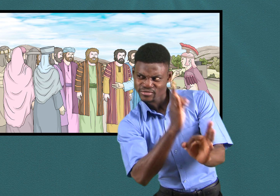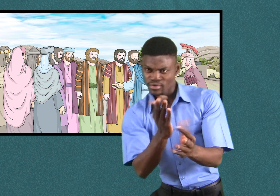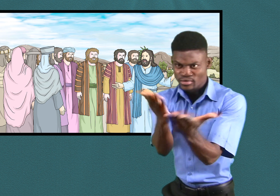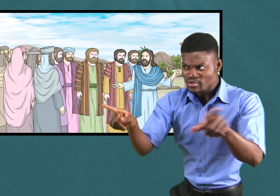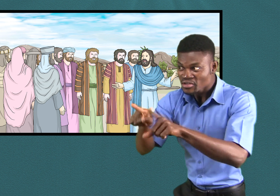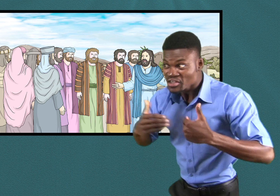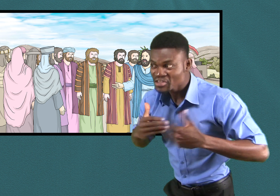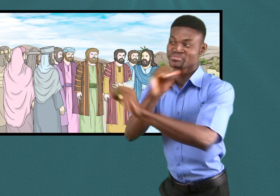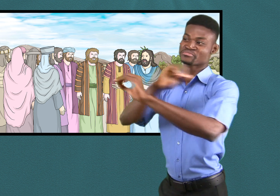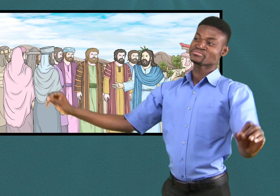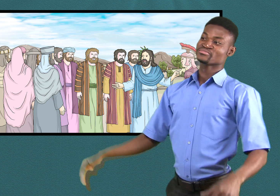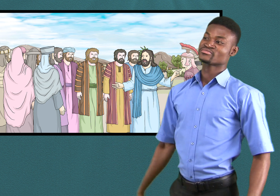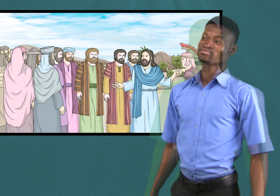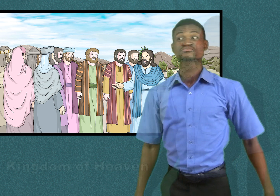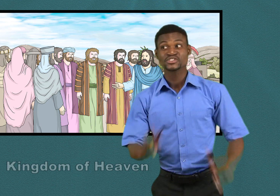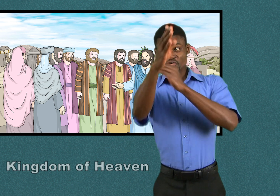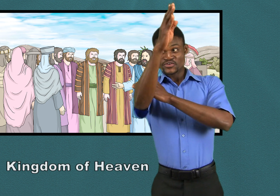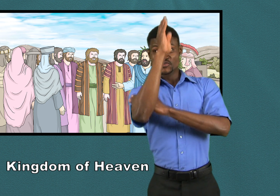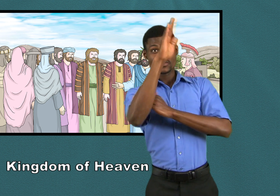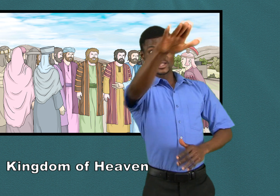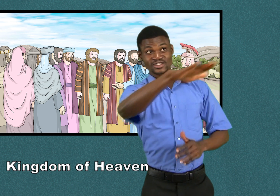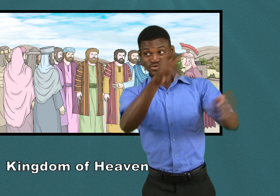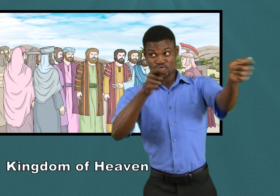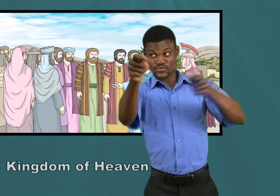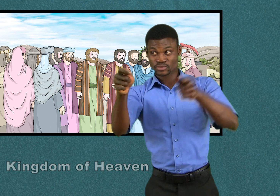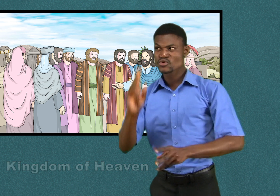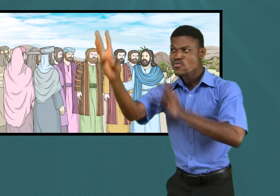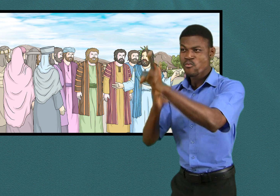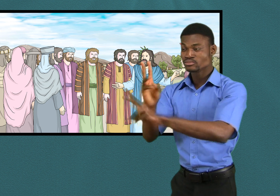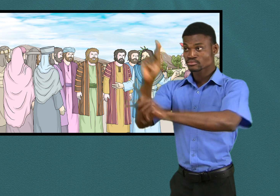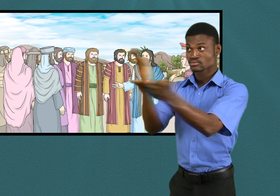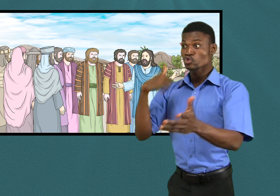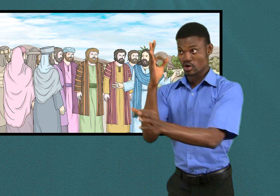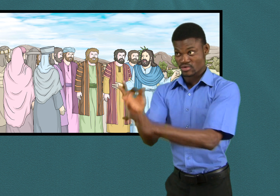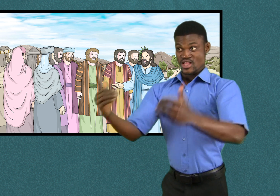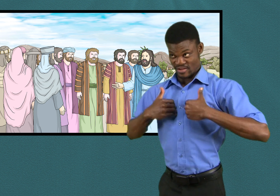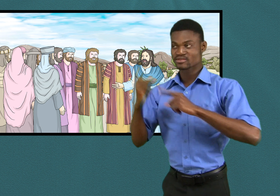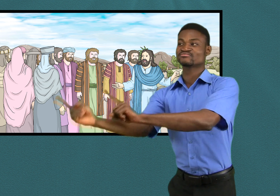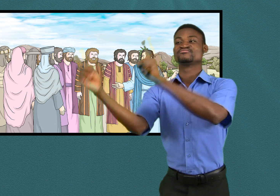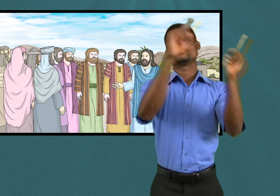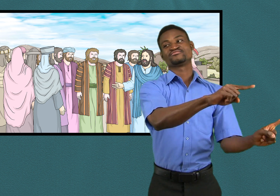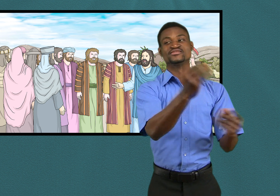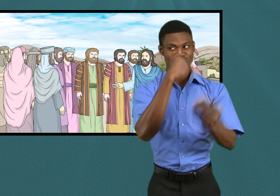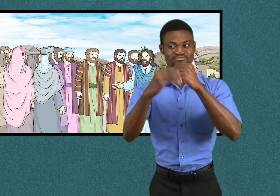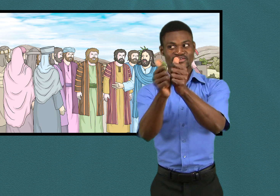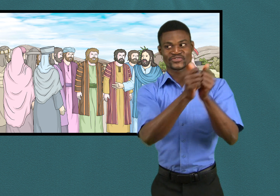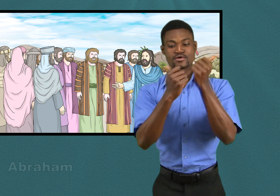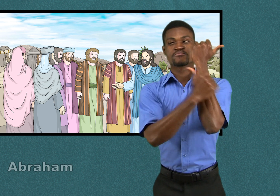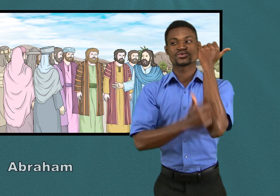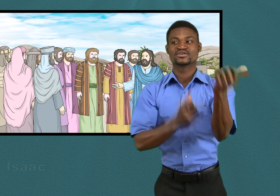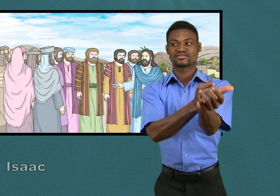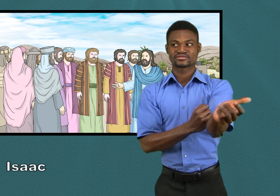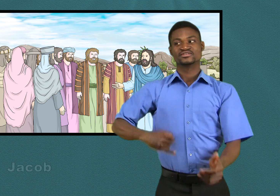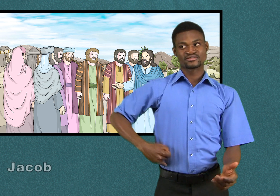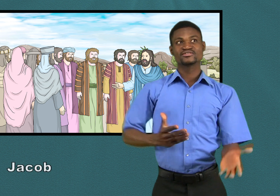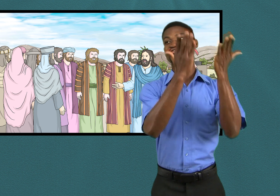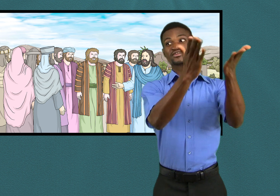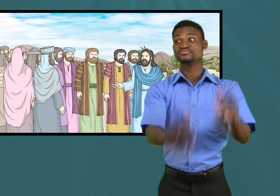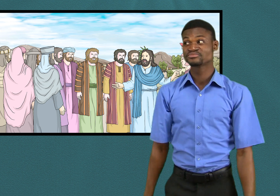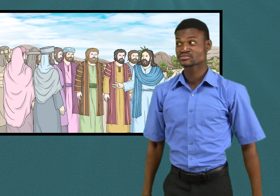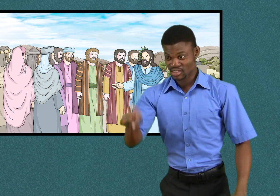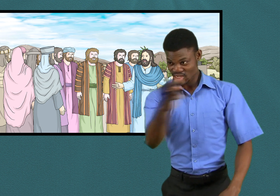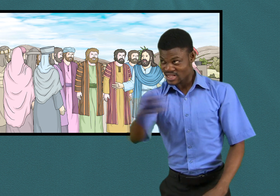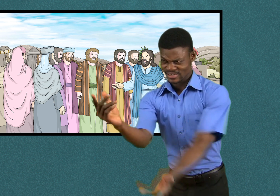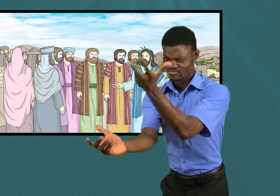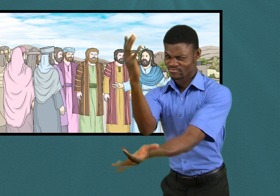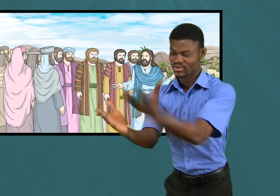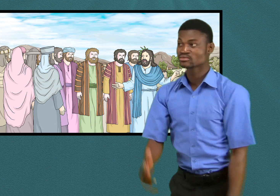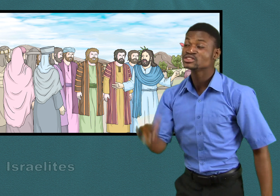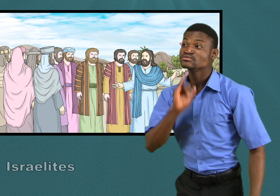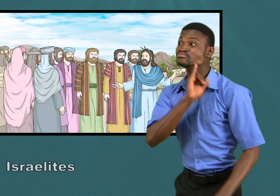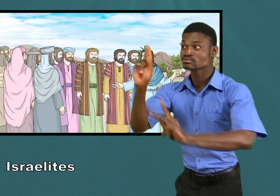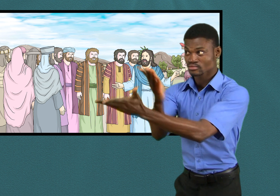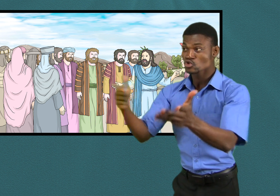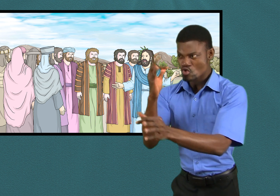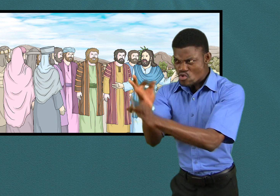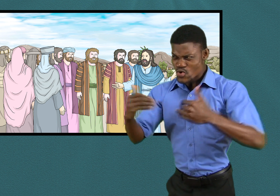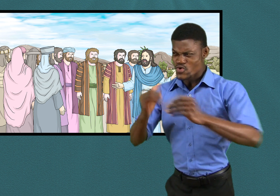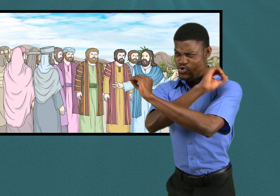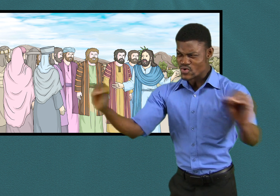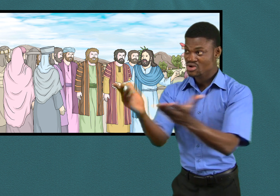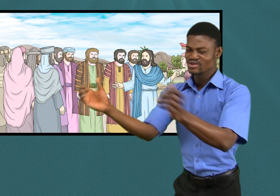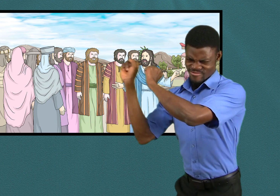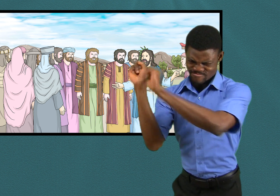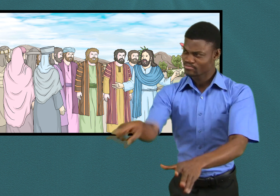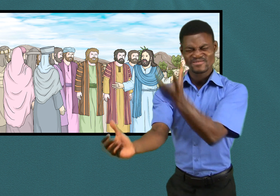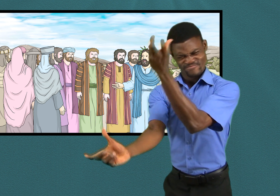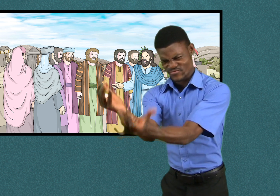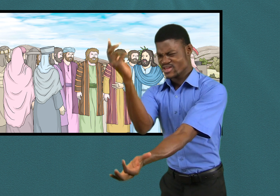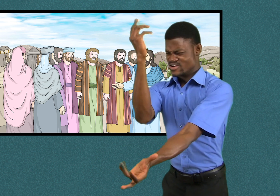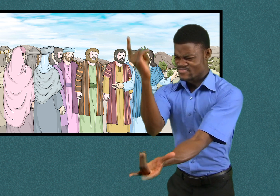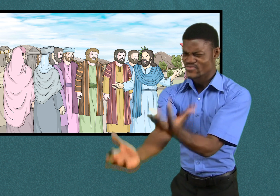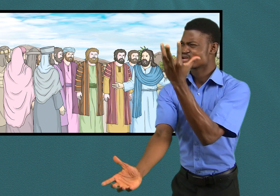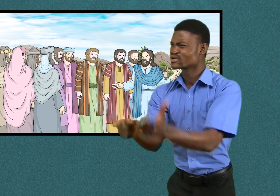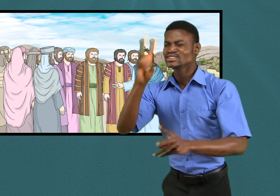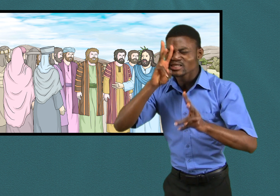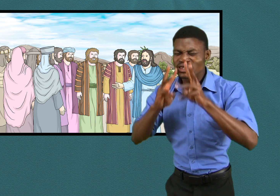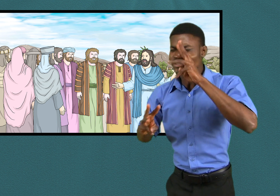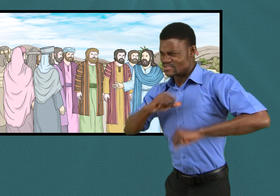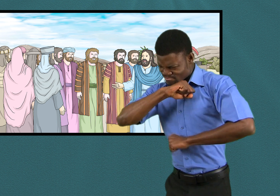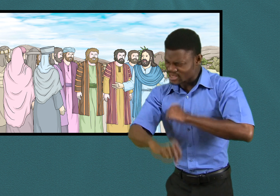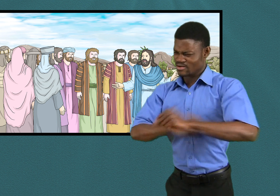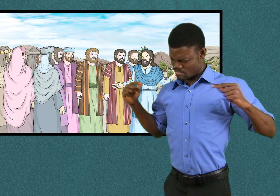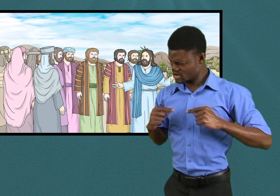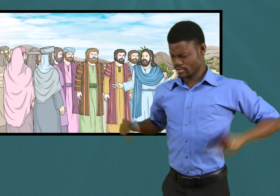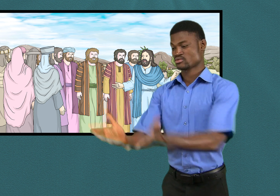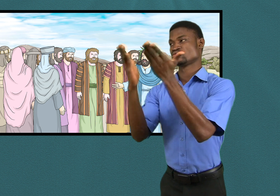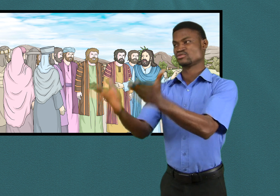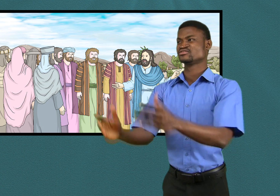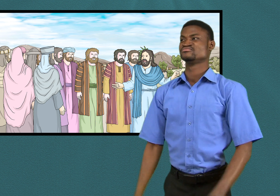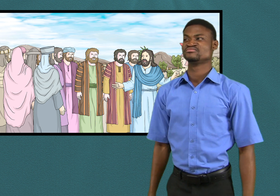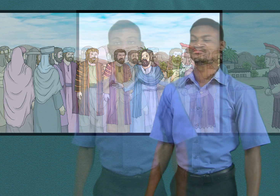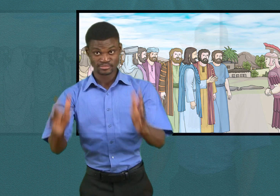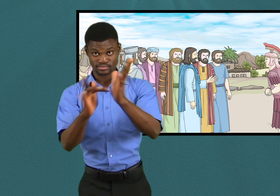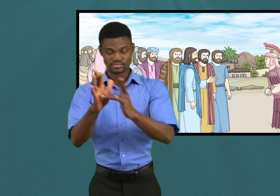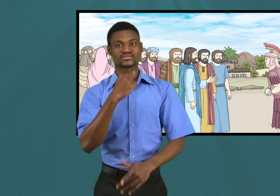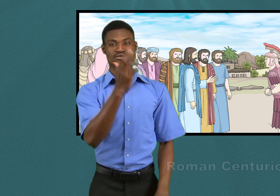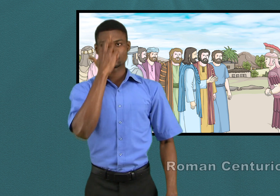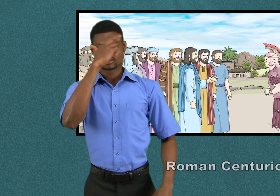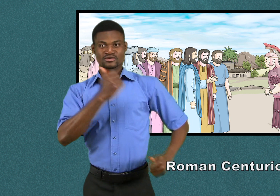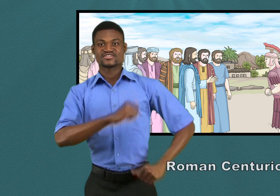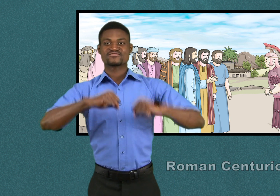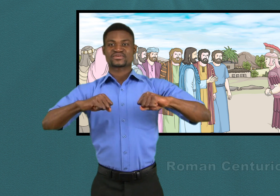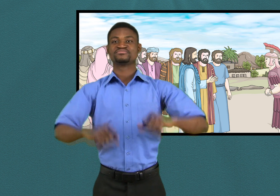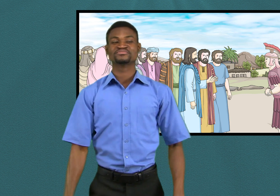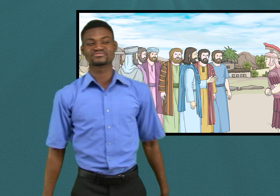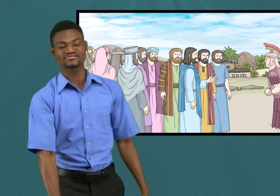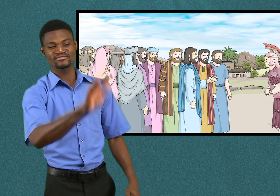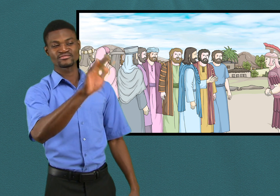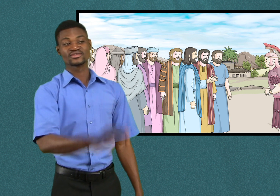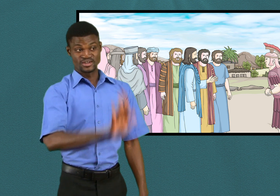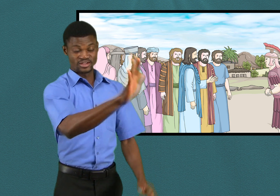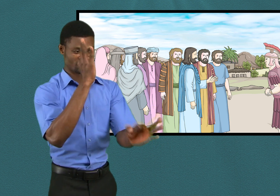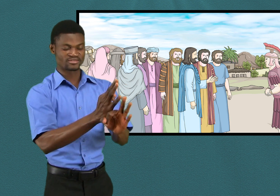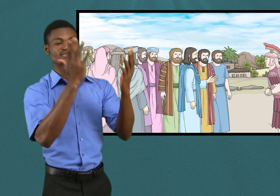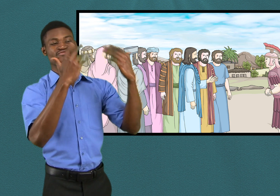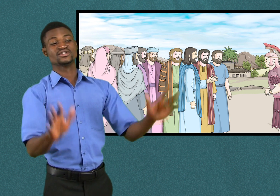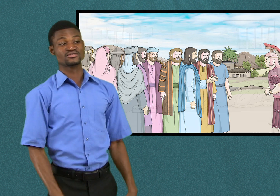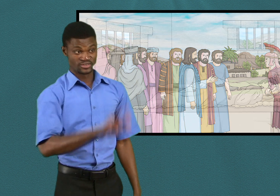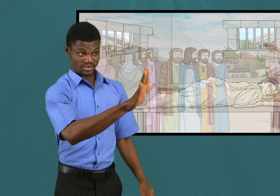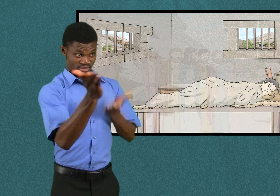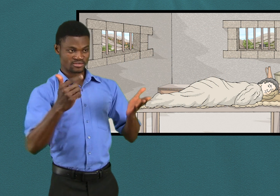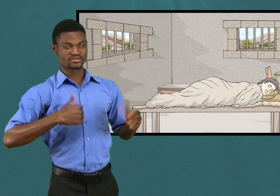But the sons of the kingdom will be thrown into the outer darkness, where there will be weeping and gnashing of teeth.” Then Jesus said to the centurion, “Go! As you have believed, so will it be done for you.”